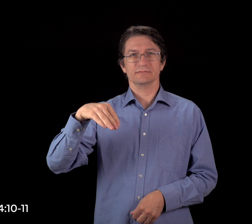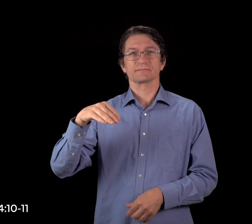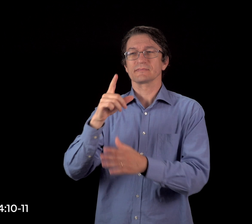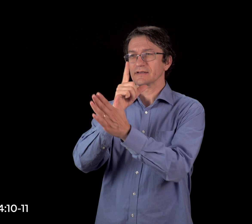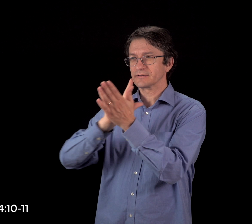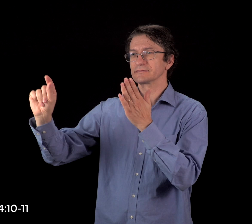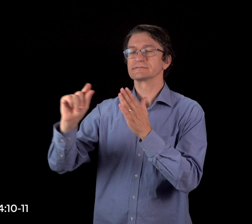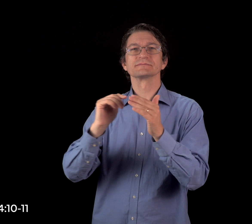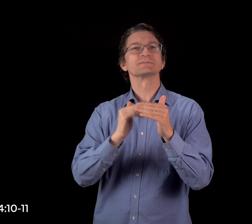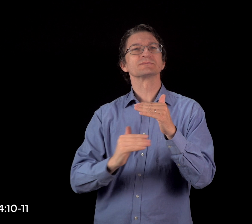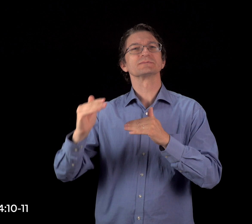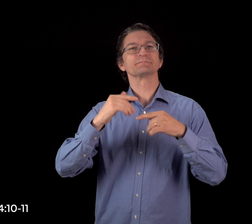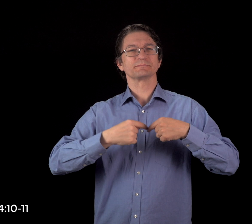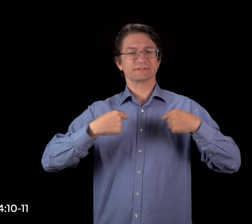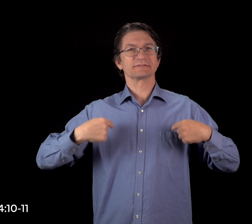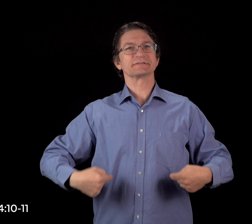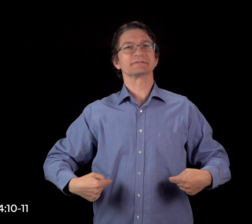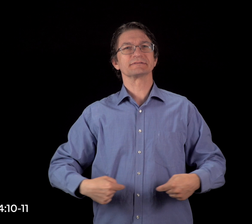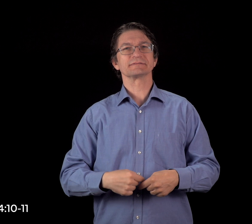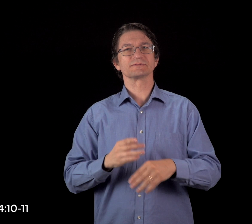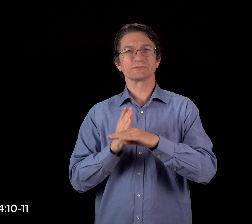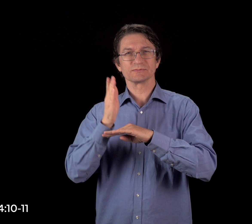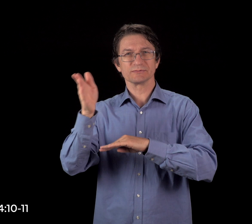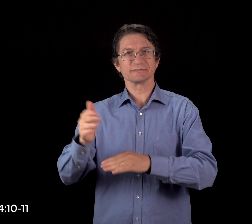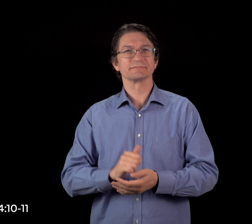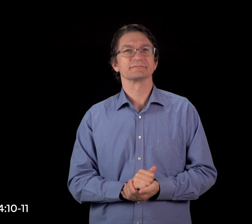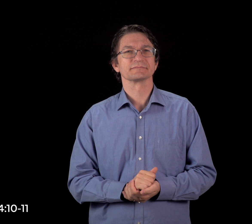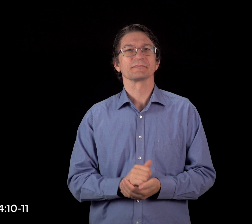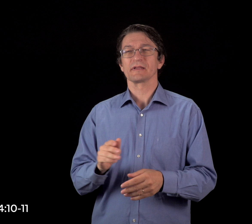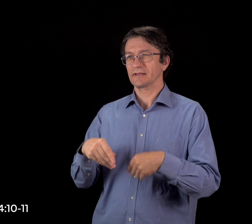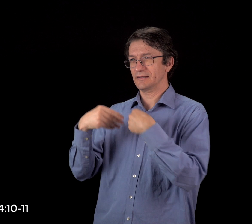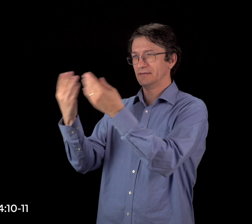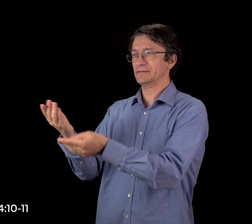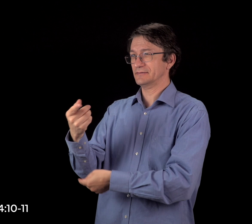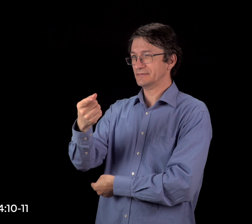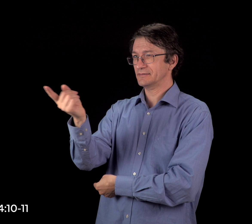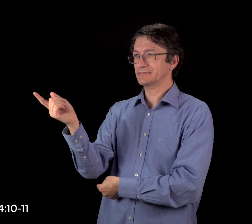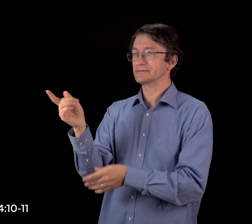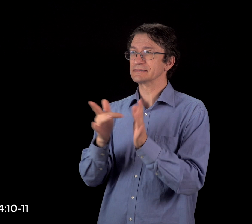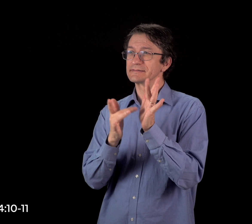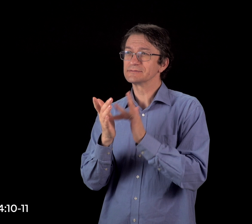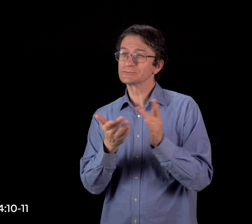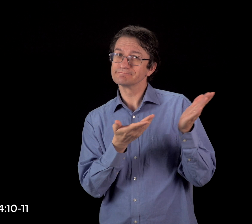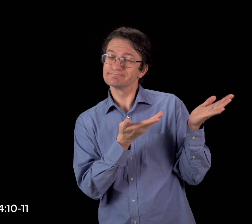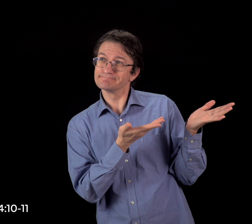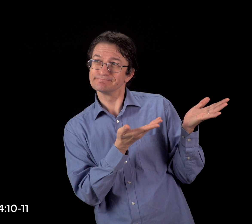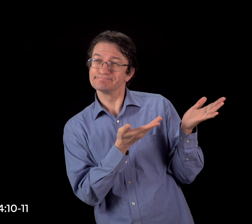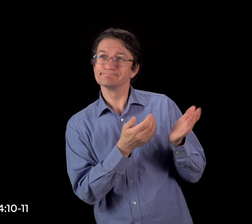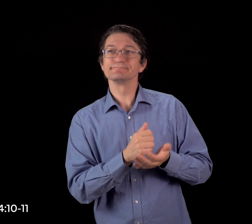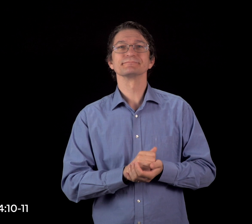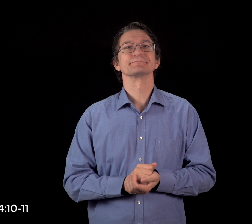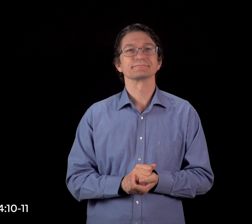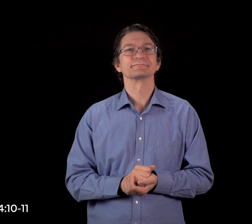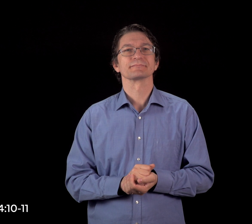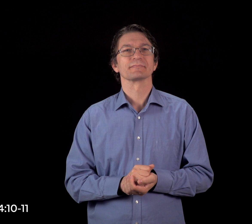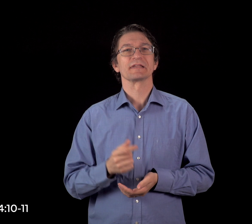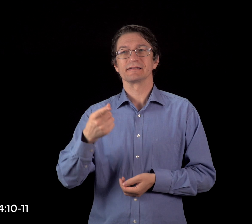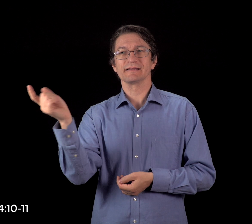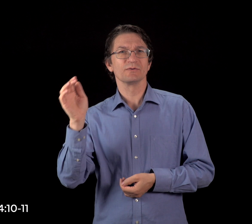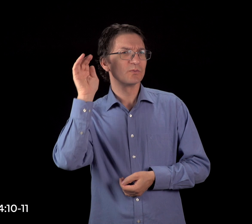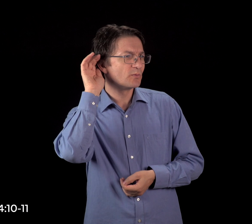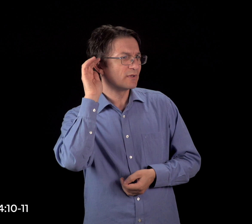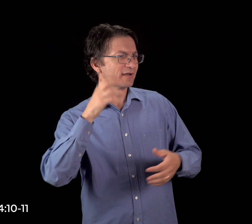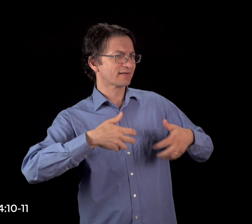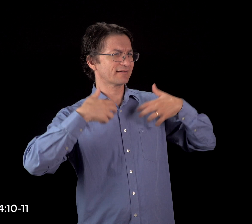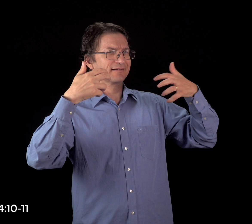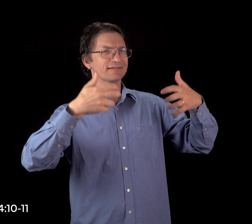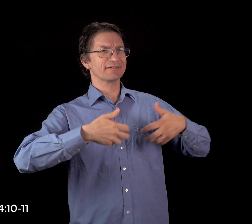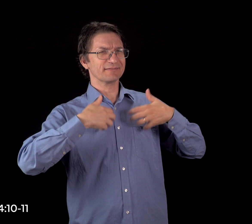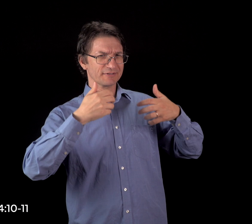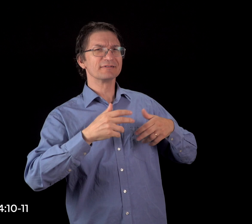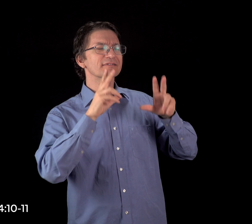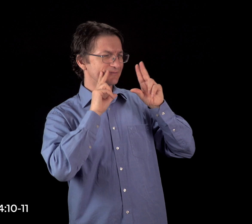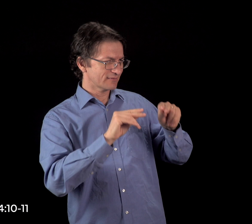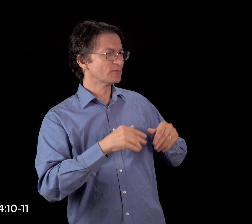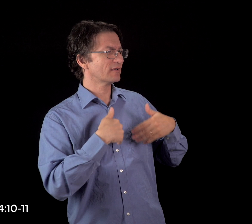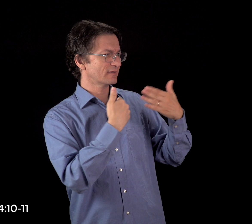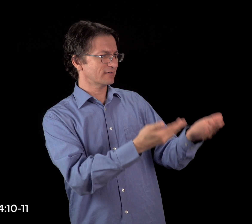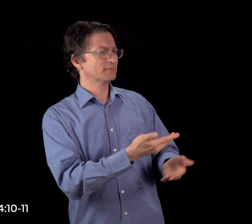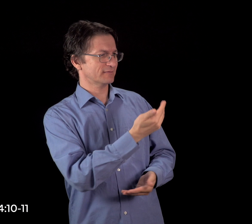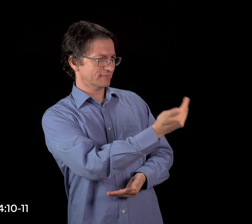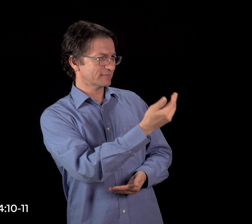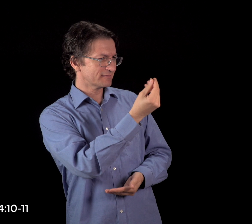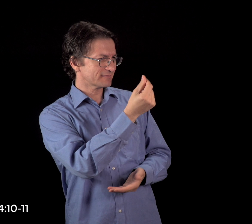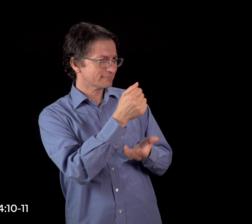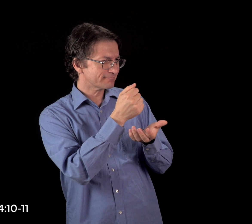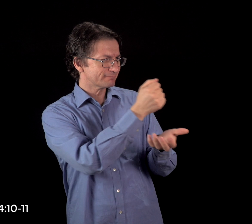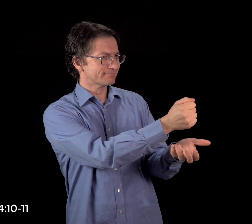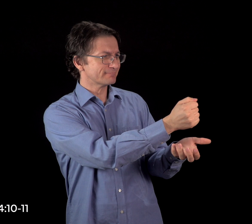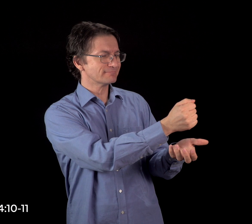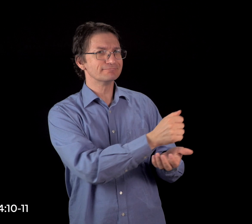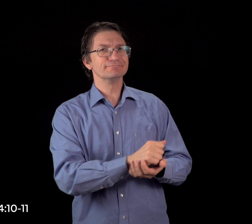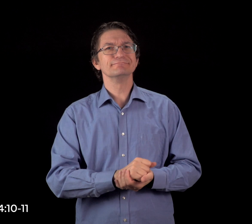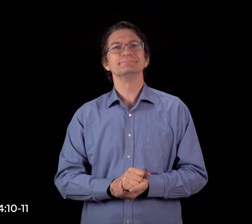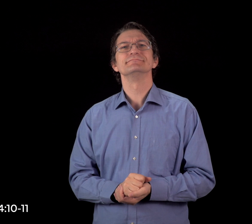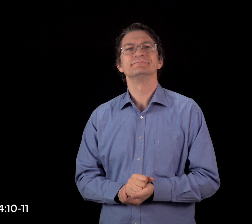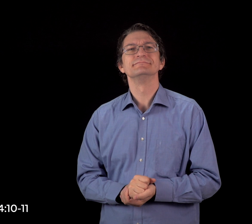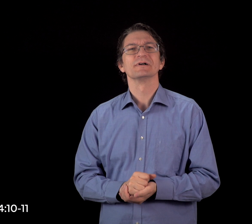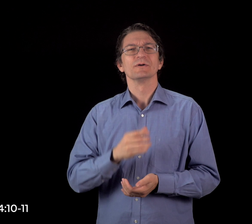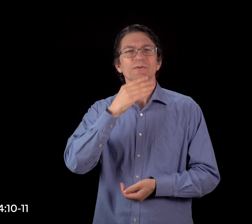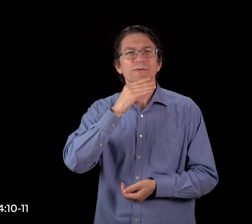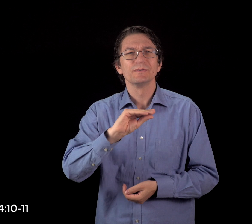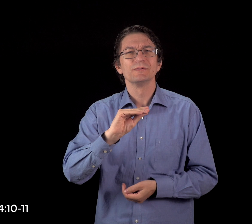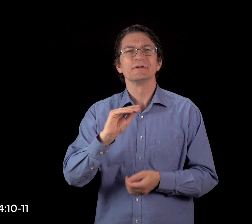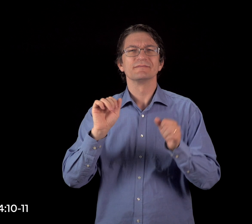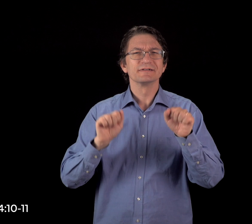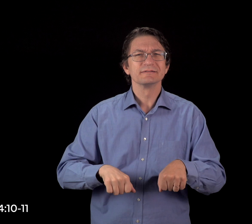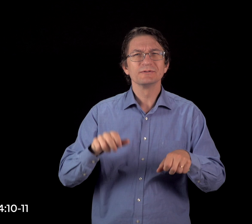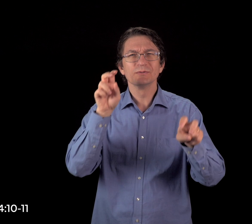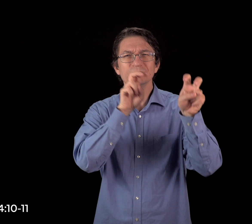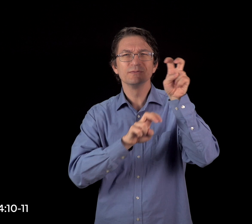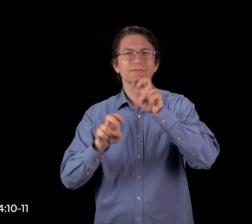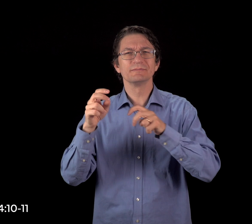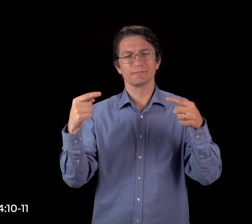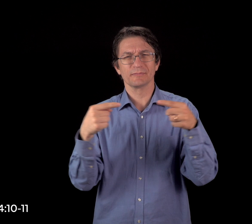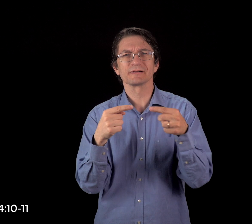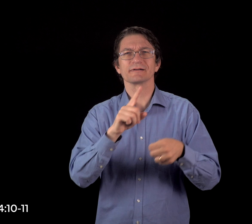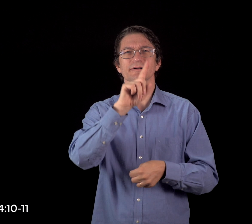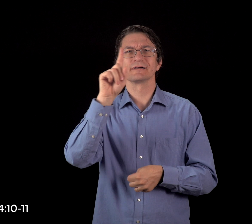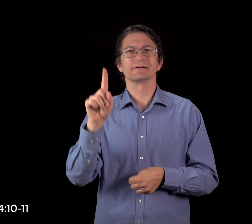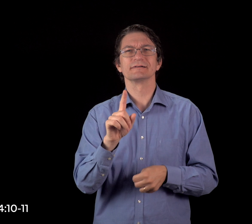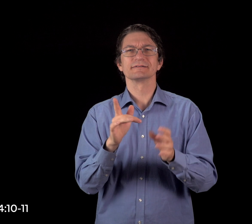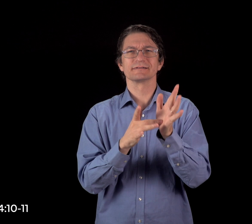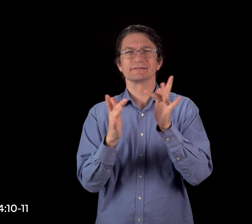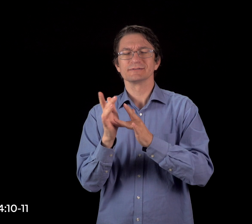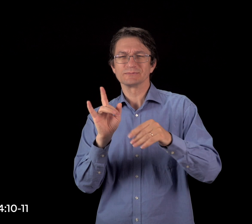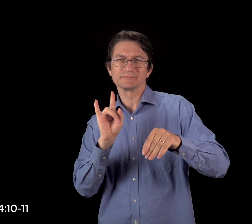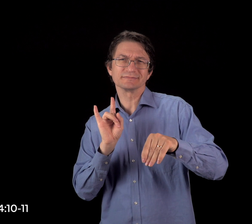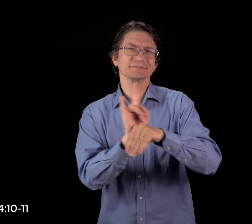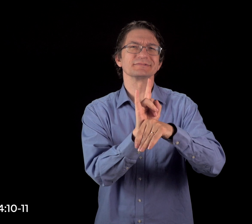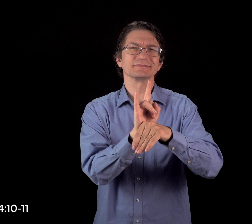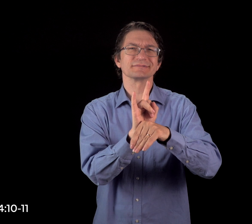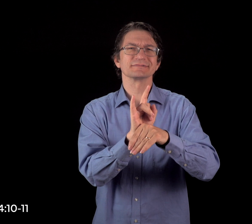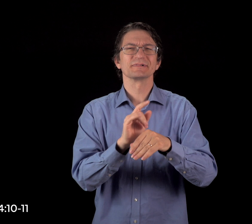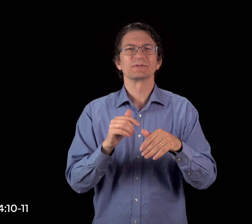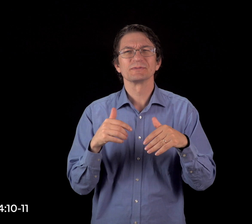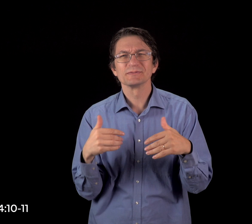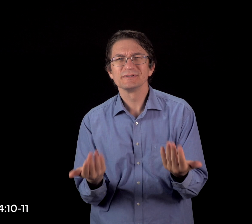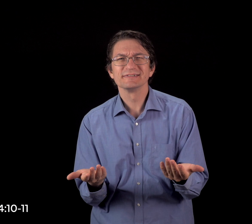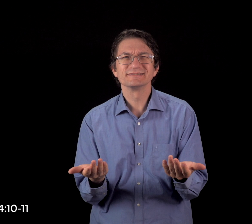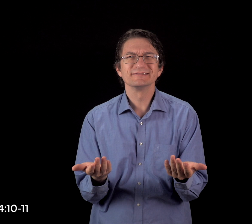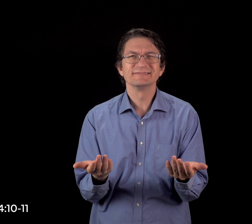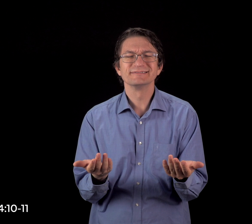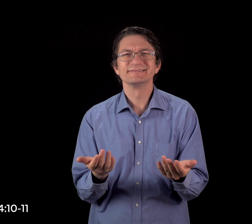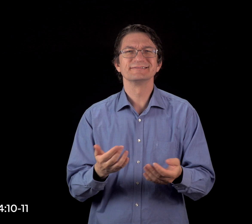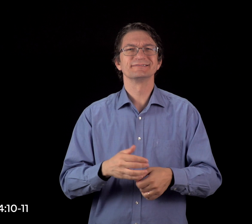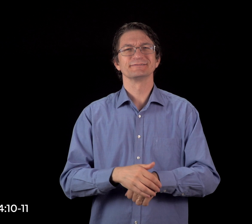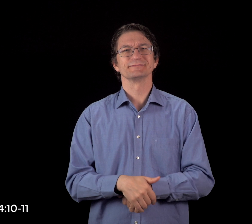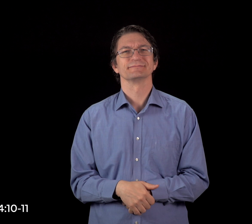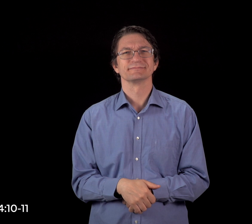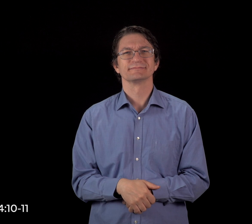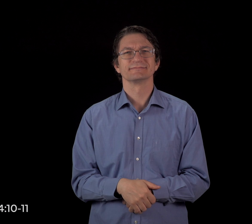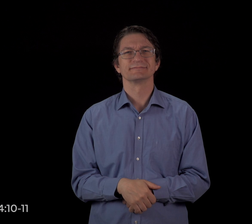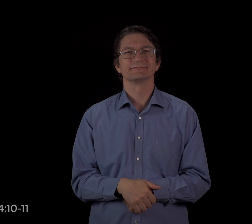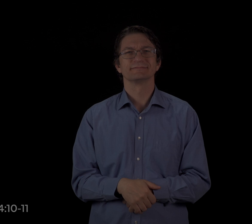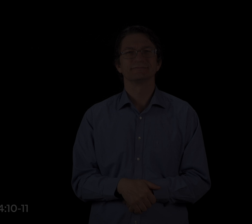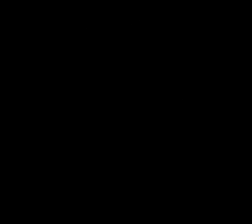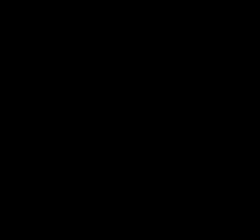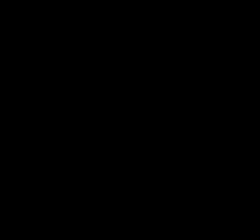They were delighted to hear this, and they promised to give him money. So Judas began to look for an opportunity to betray Jesus.